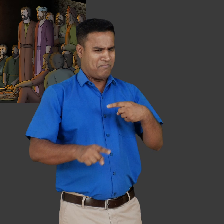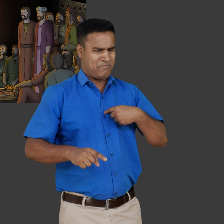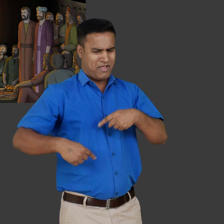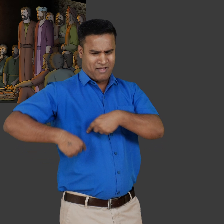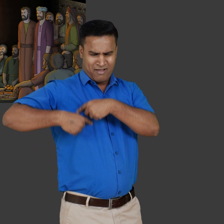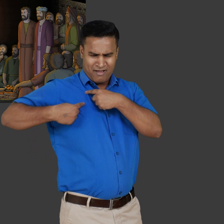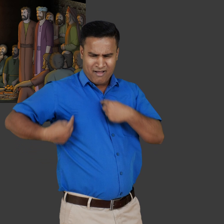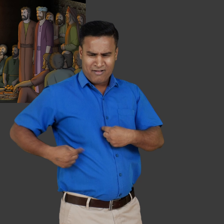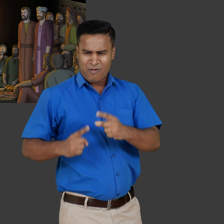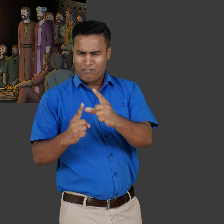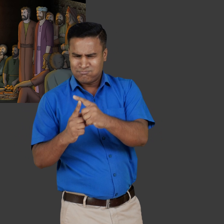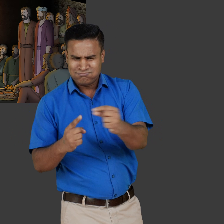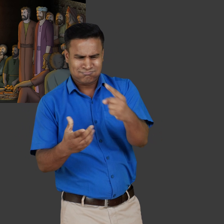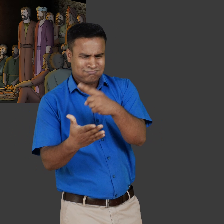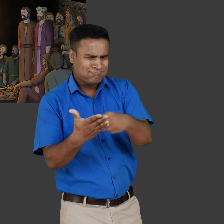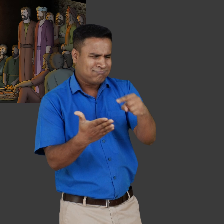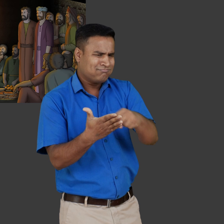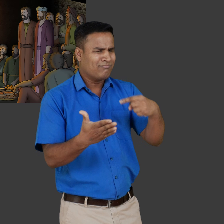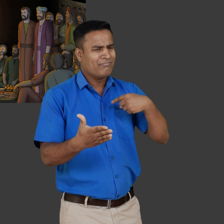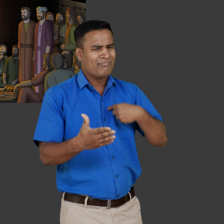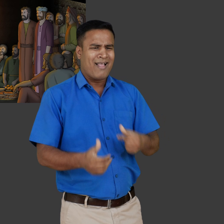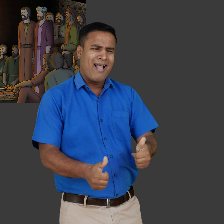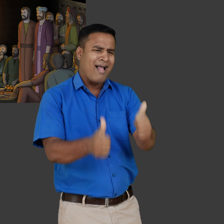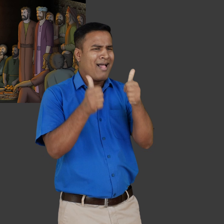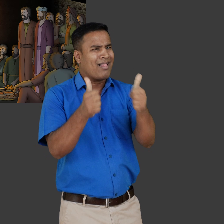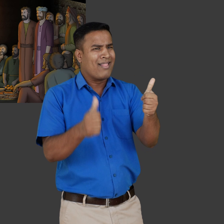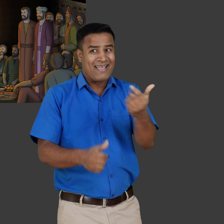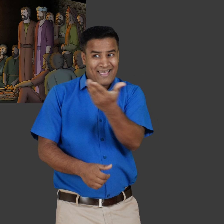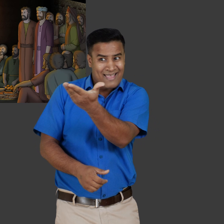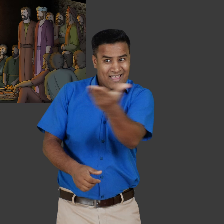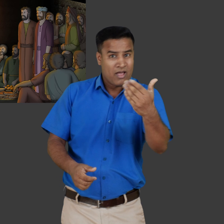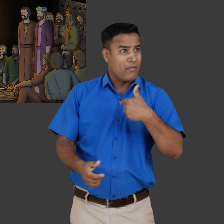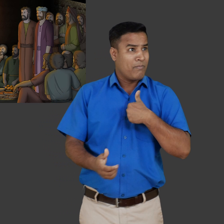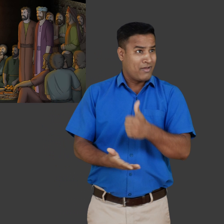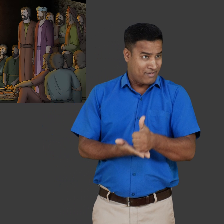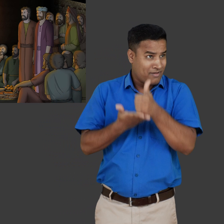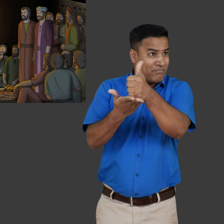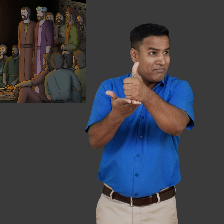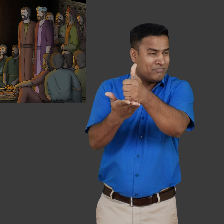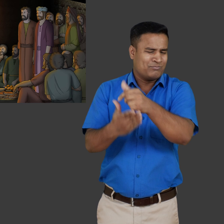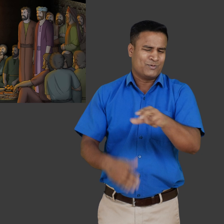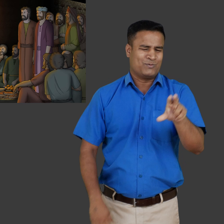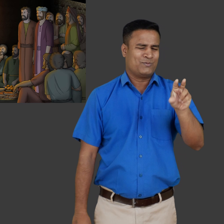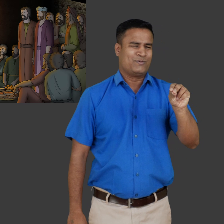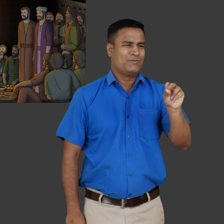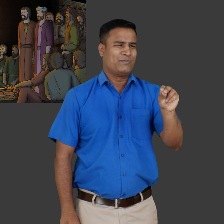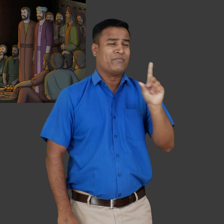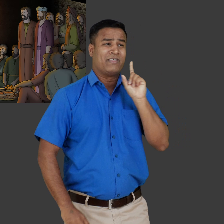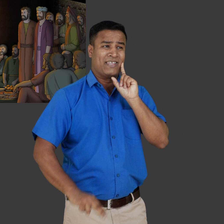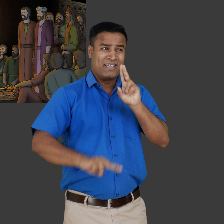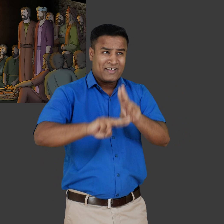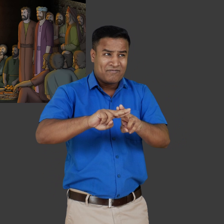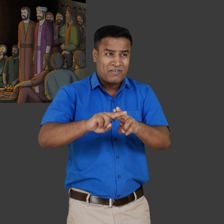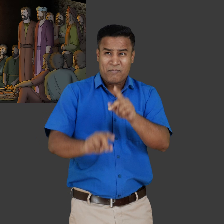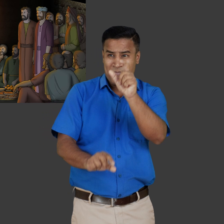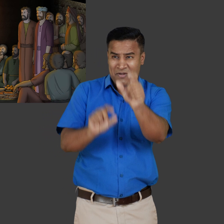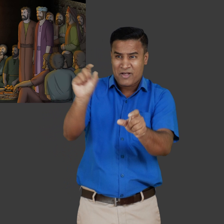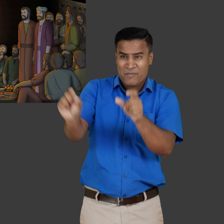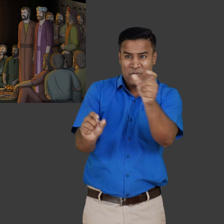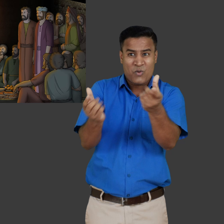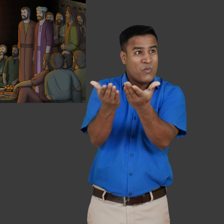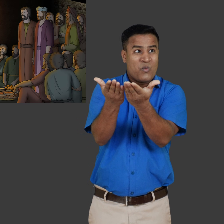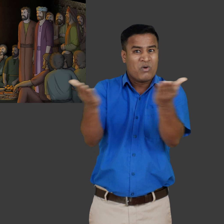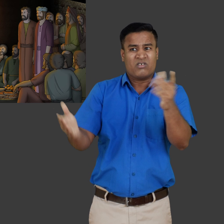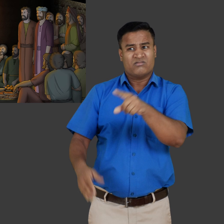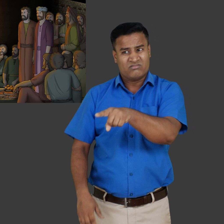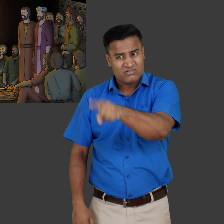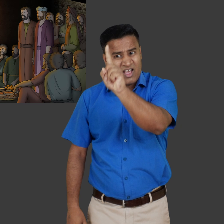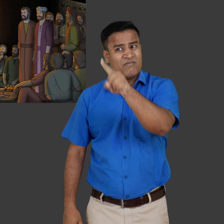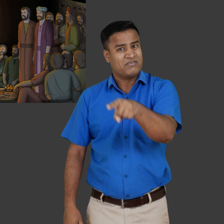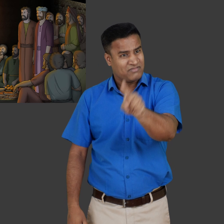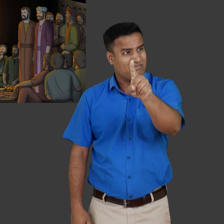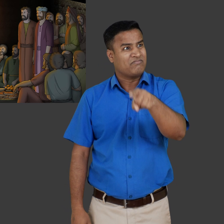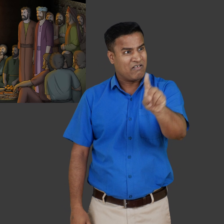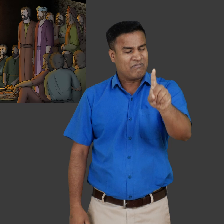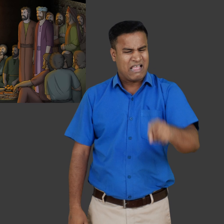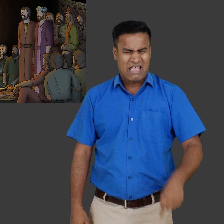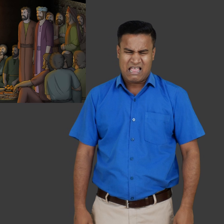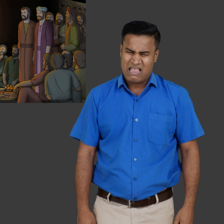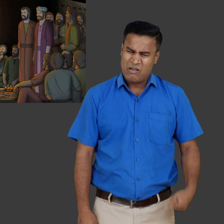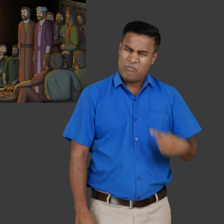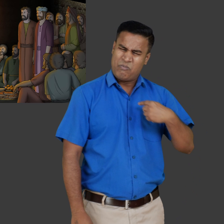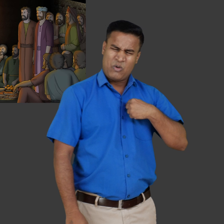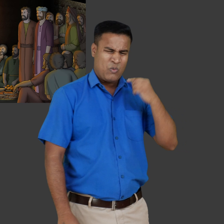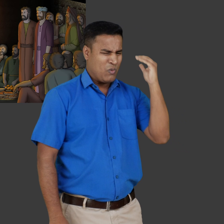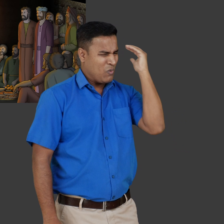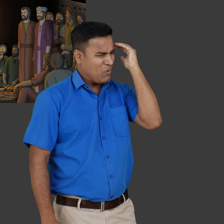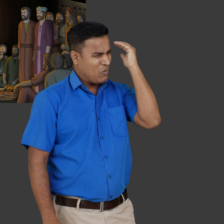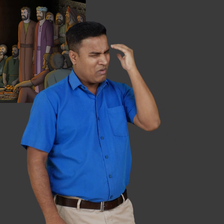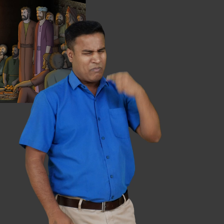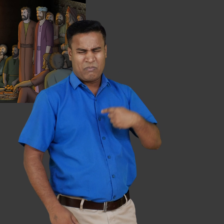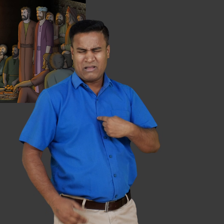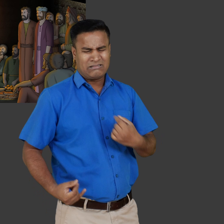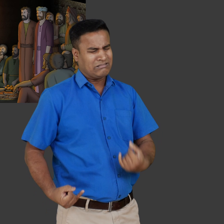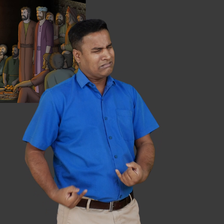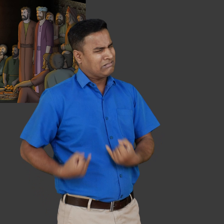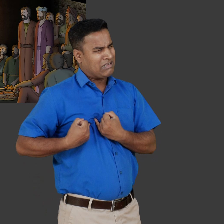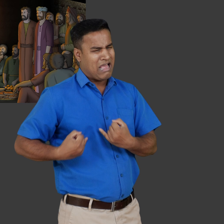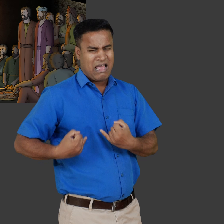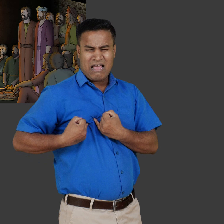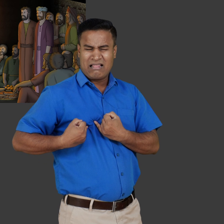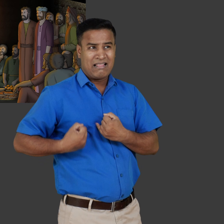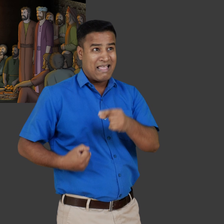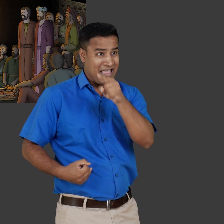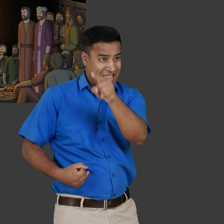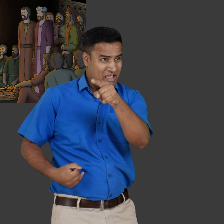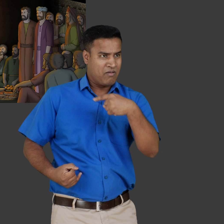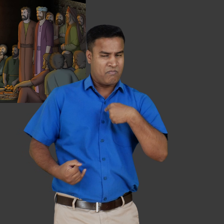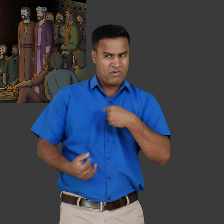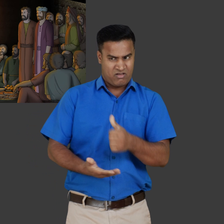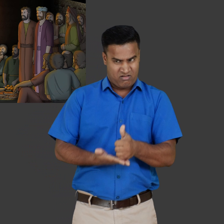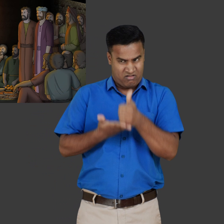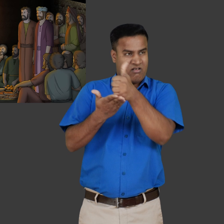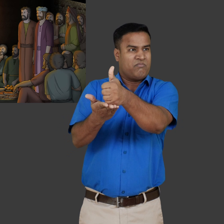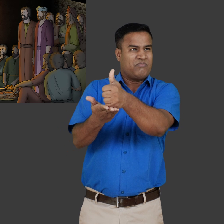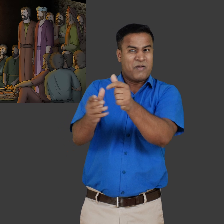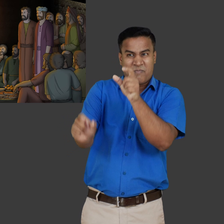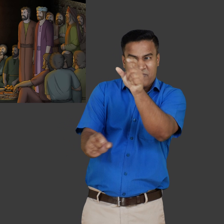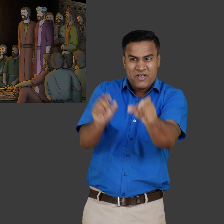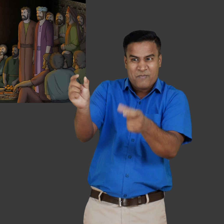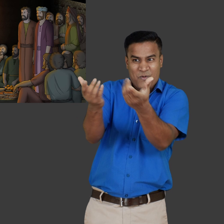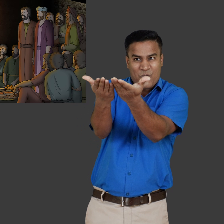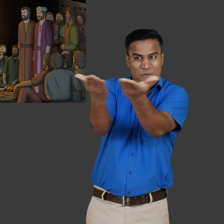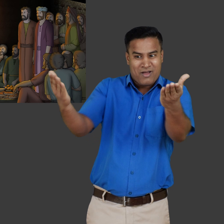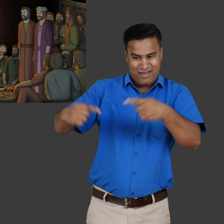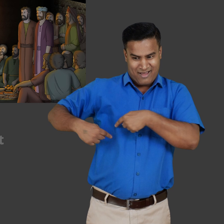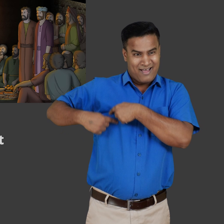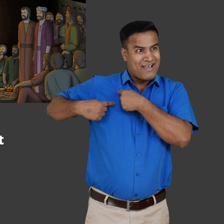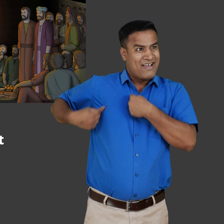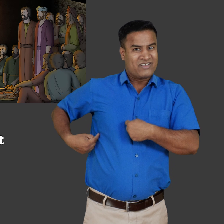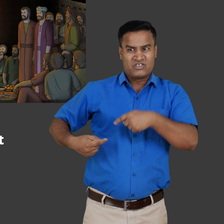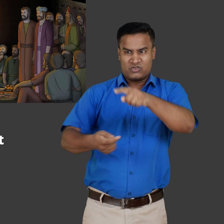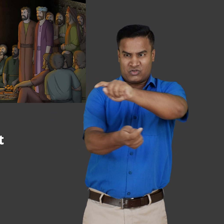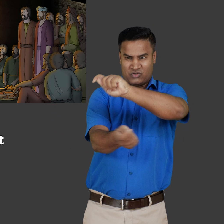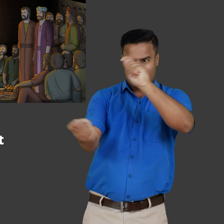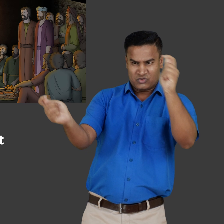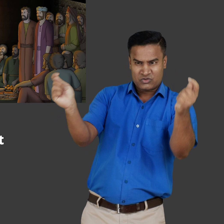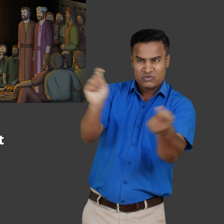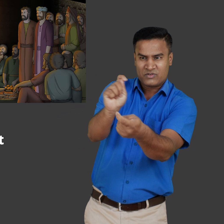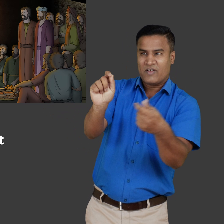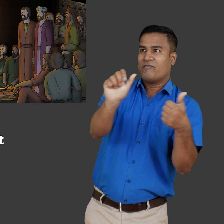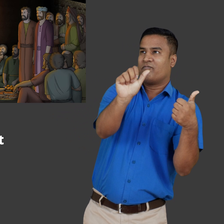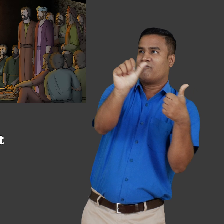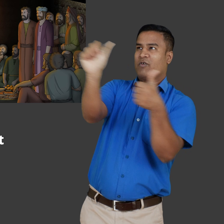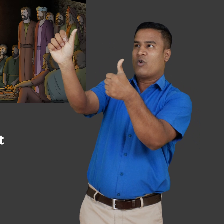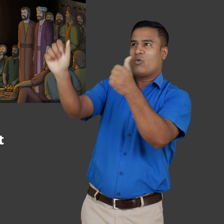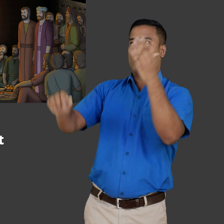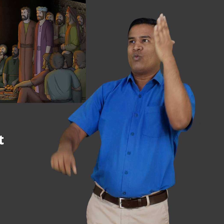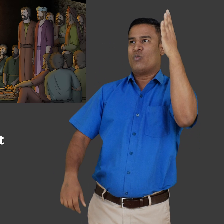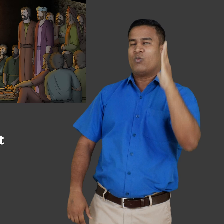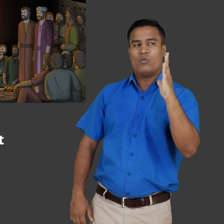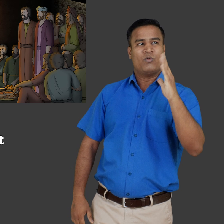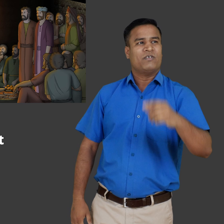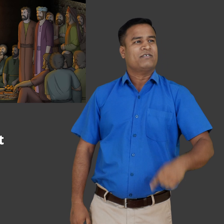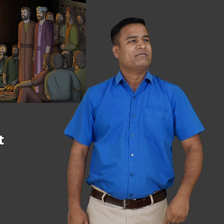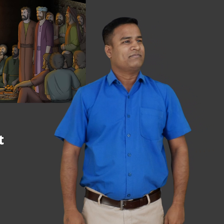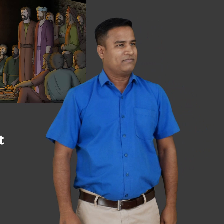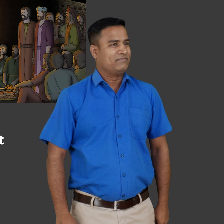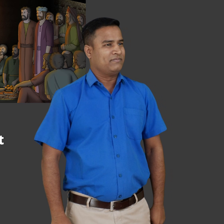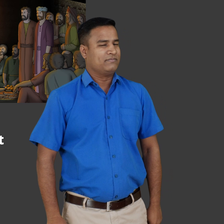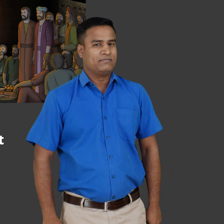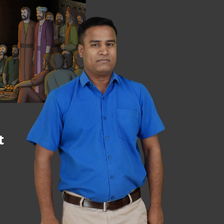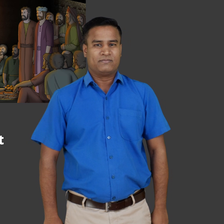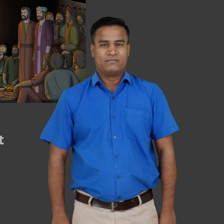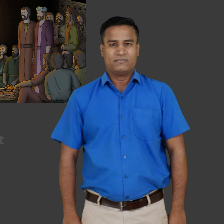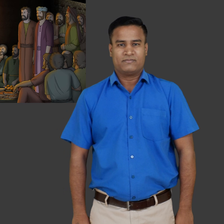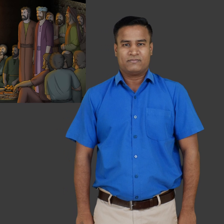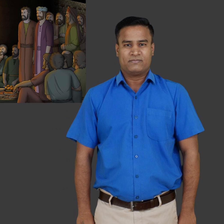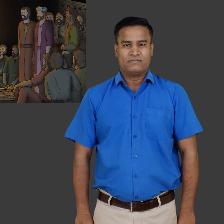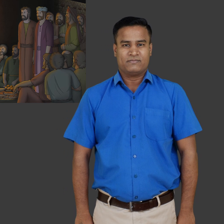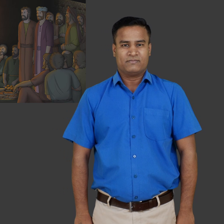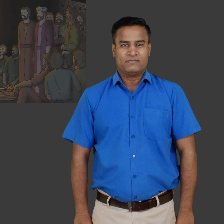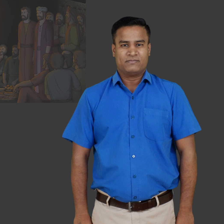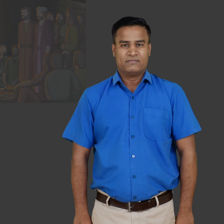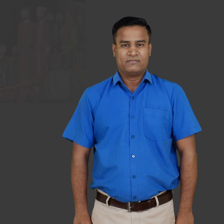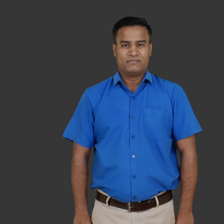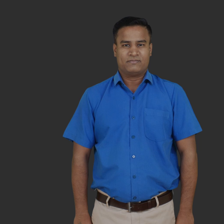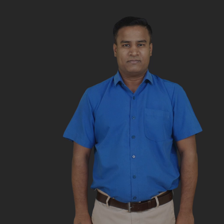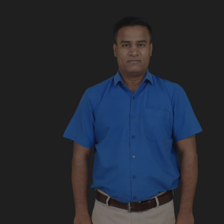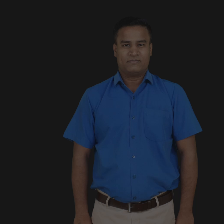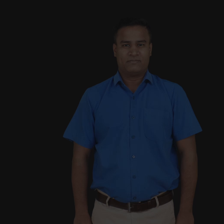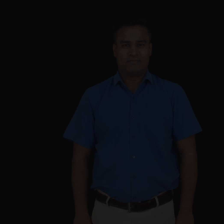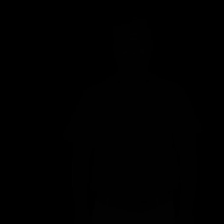I have not come to call the righteous, but sinners.”